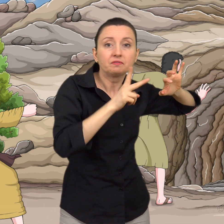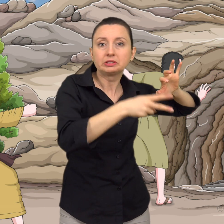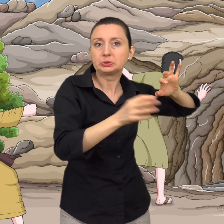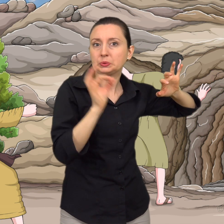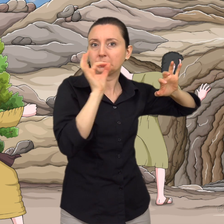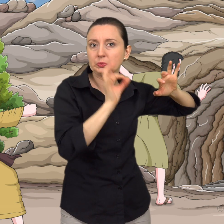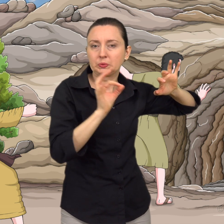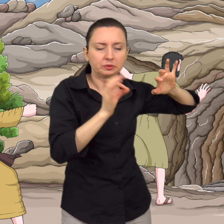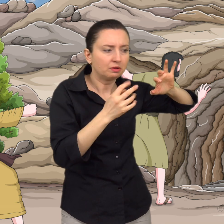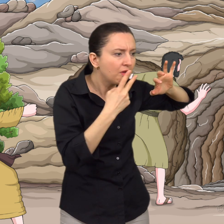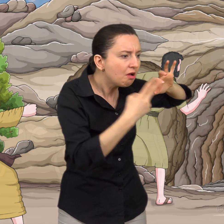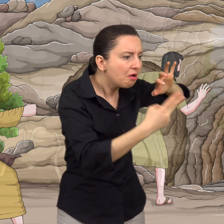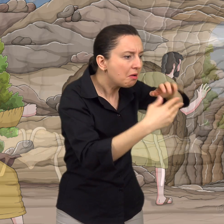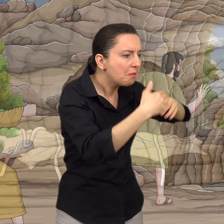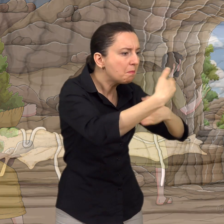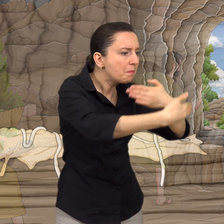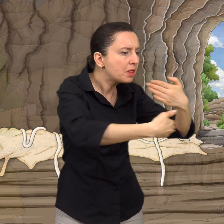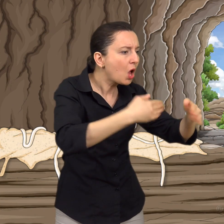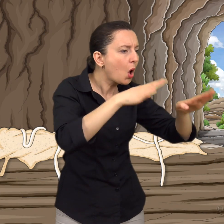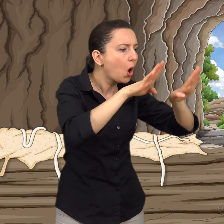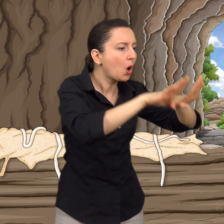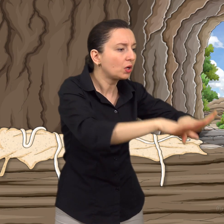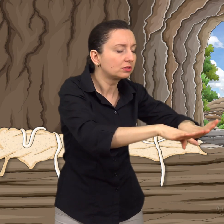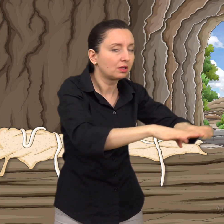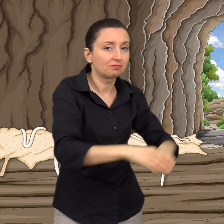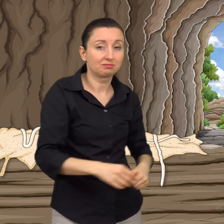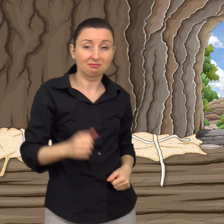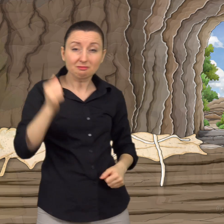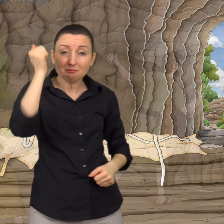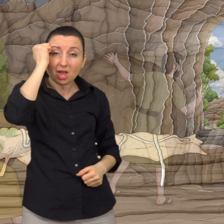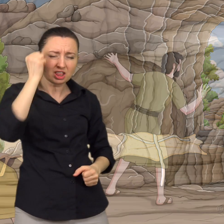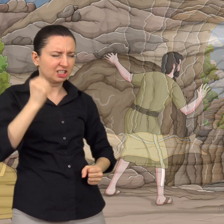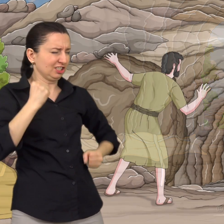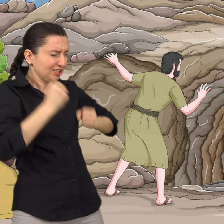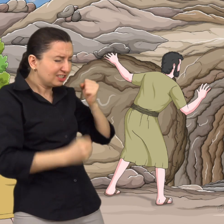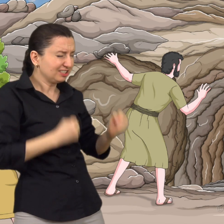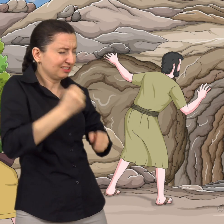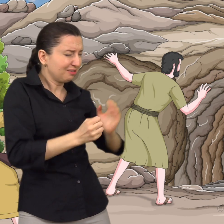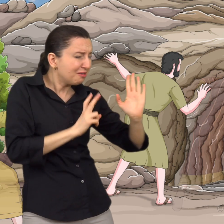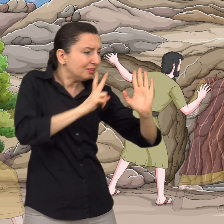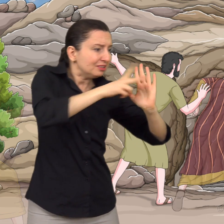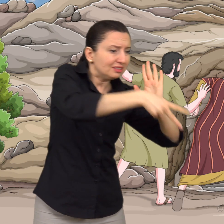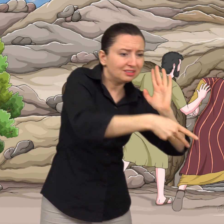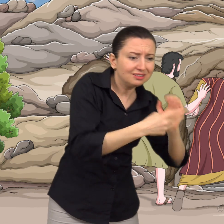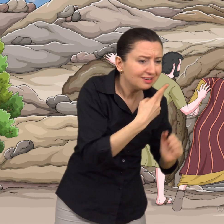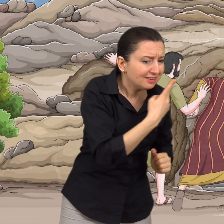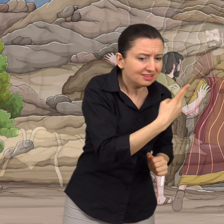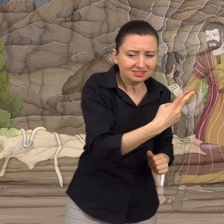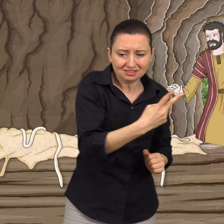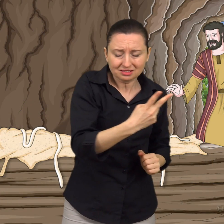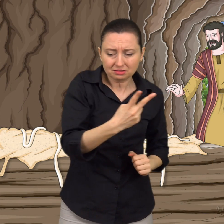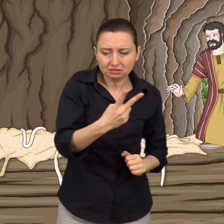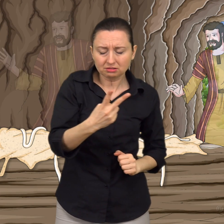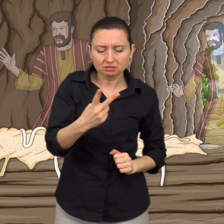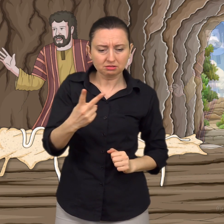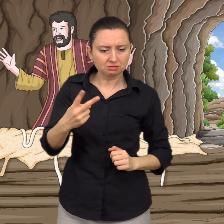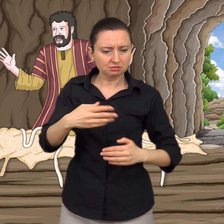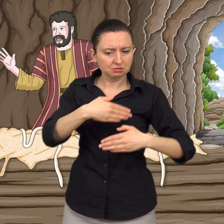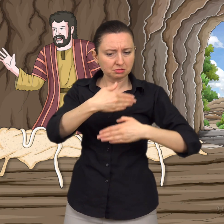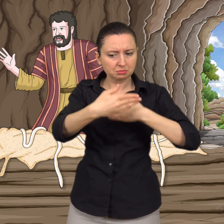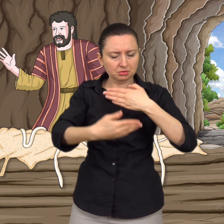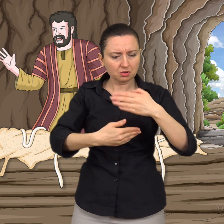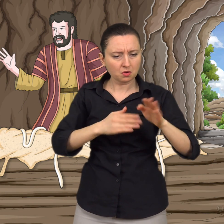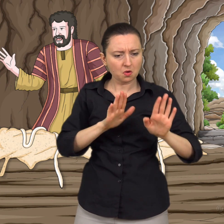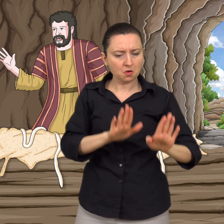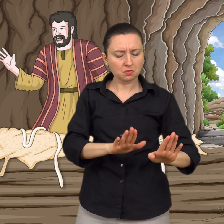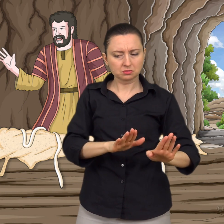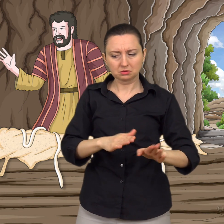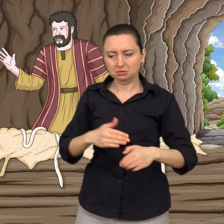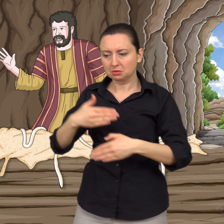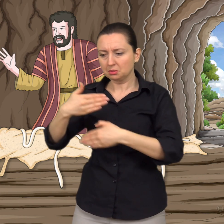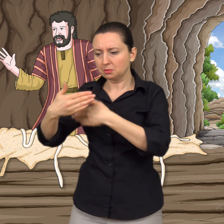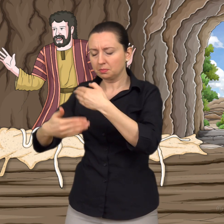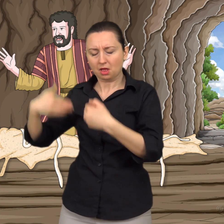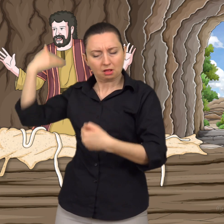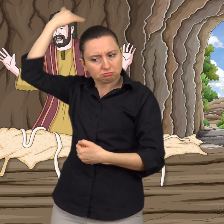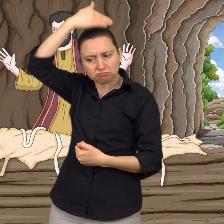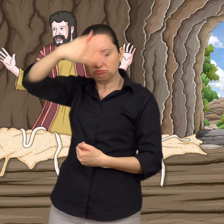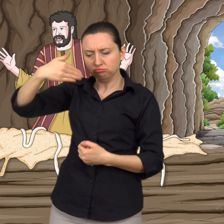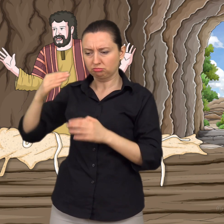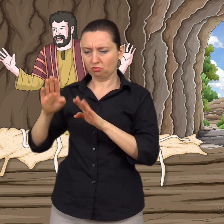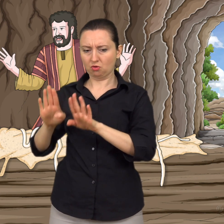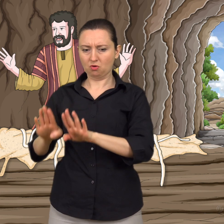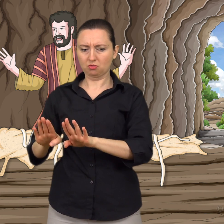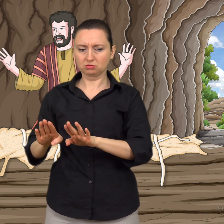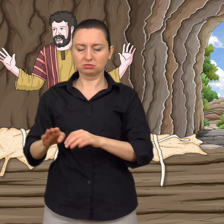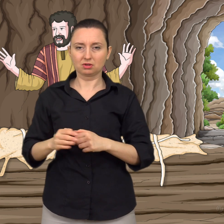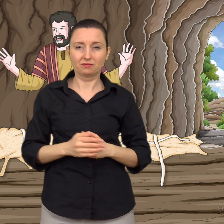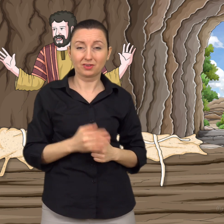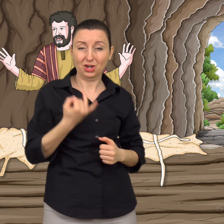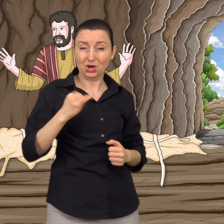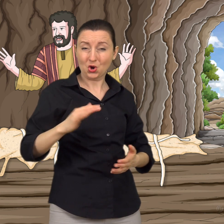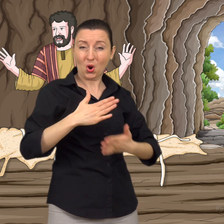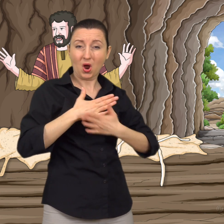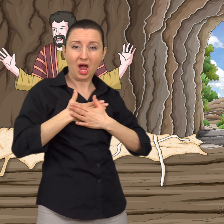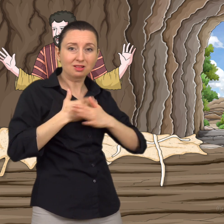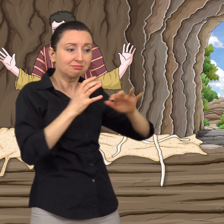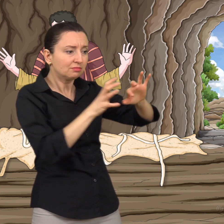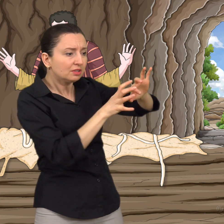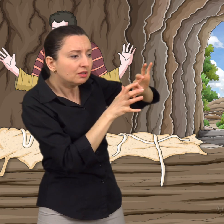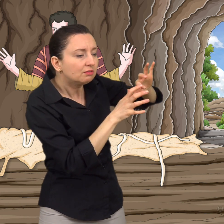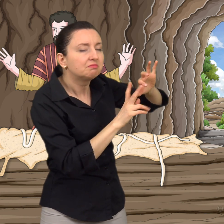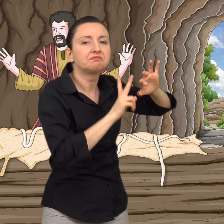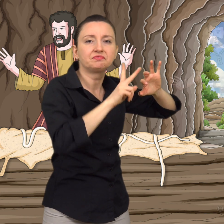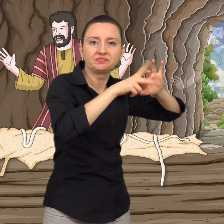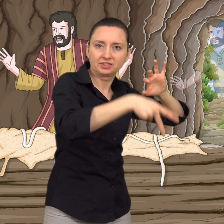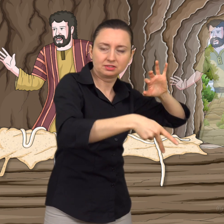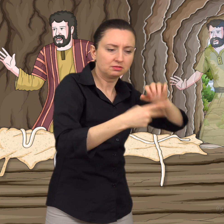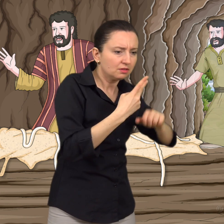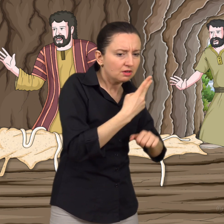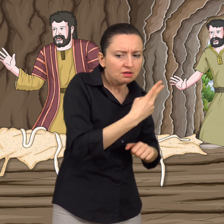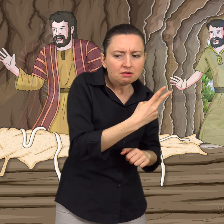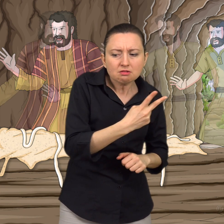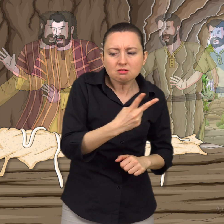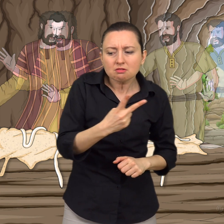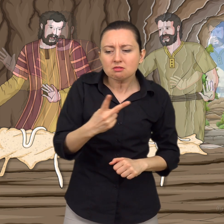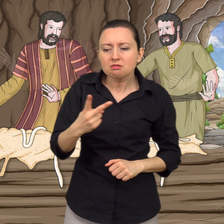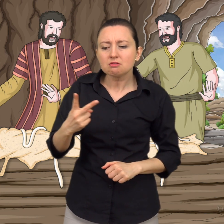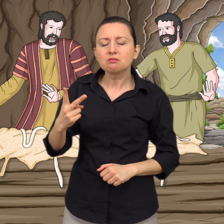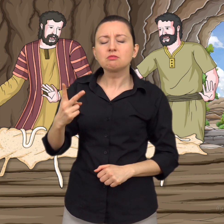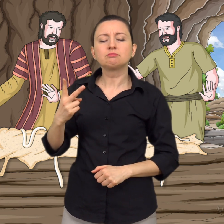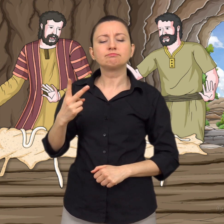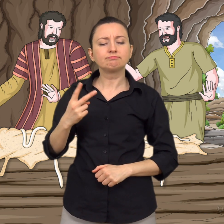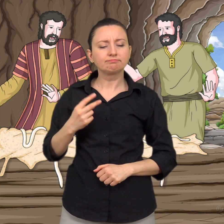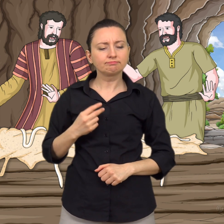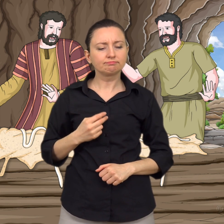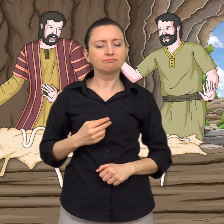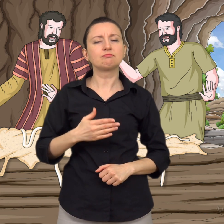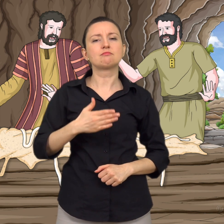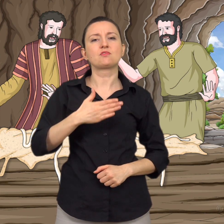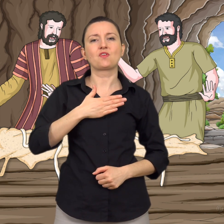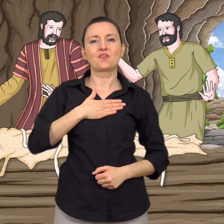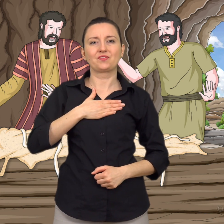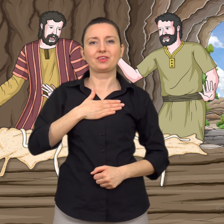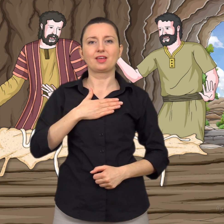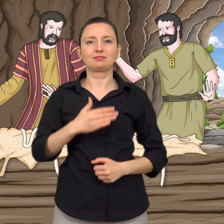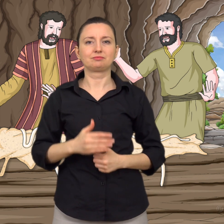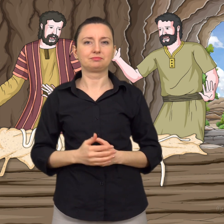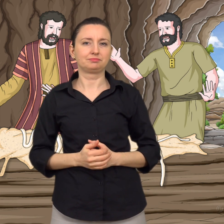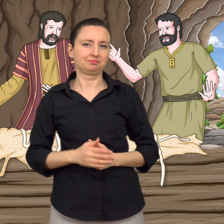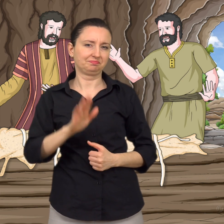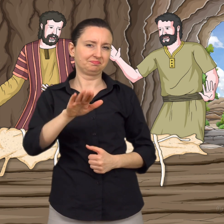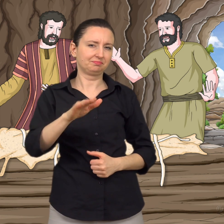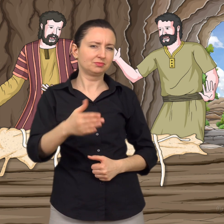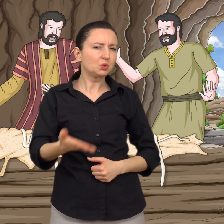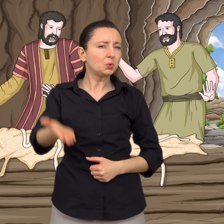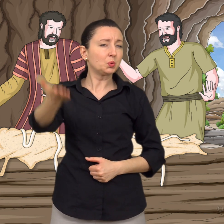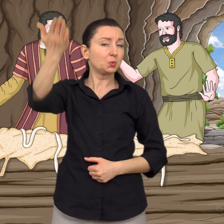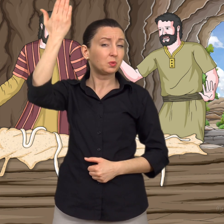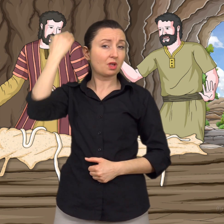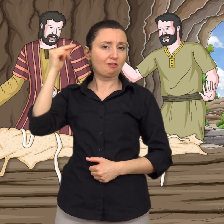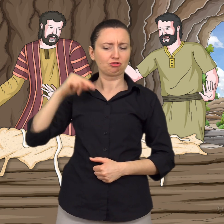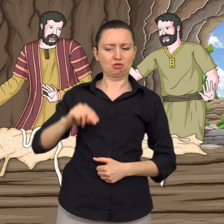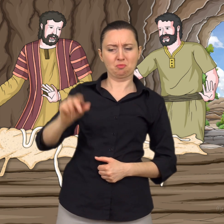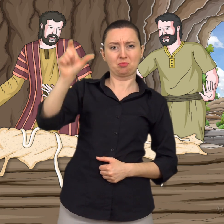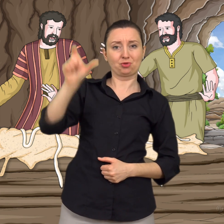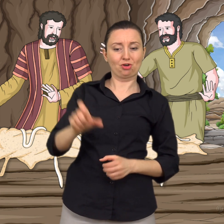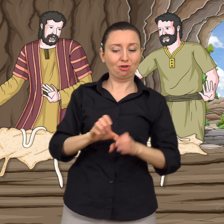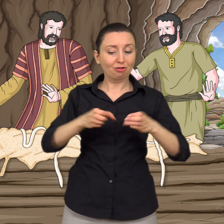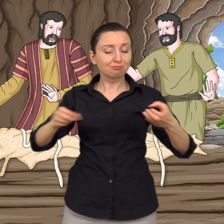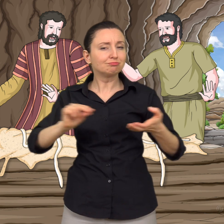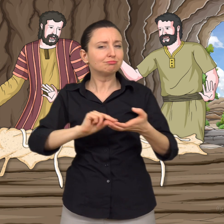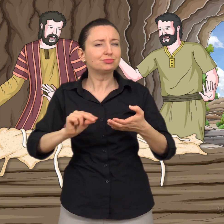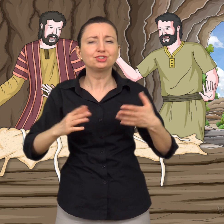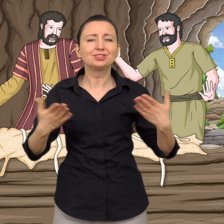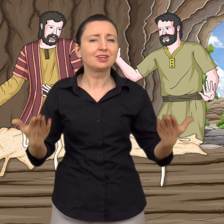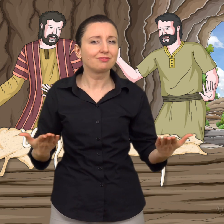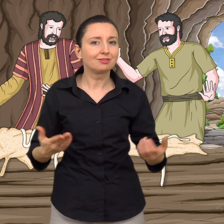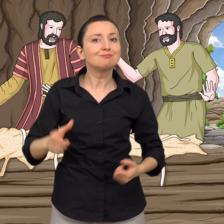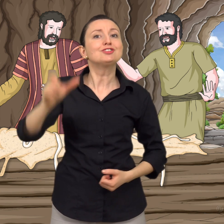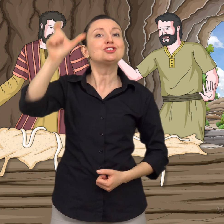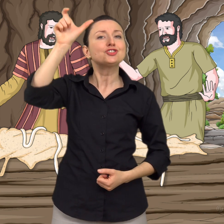He bent down and looked in at the linen cloths lying there, but he did not go in. Simon Peter arrived just after him. He entered the tomb and saw the linen cloths lying there. The cloth that had been around Jesus’ head was rolled up, lying separate from the linen cloths. Then the other disciple, who had reached the tomb first, also went in. And he saw and believed.